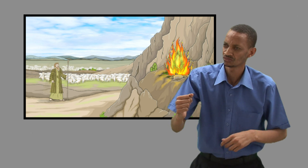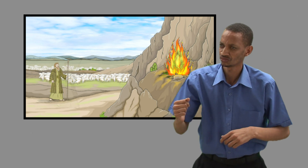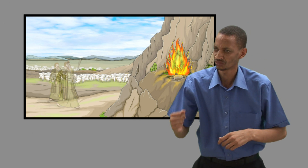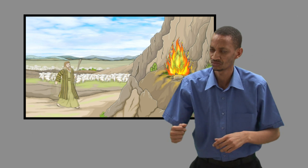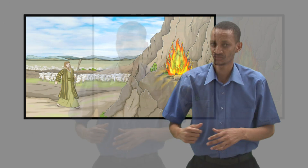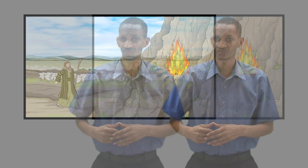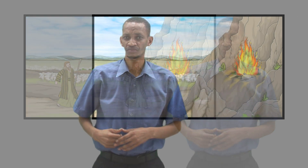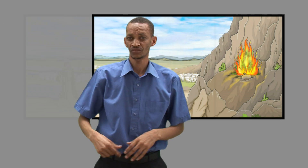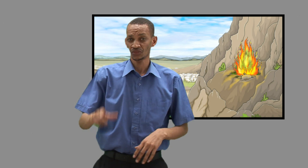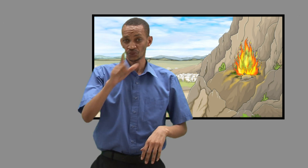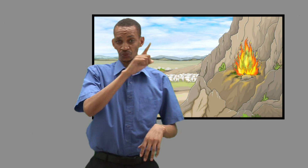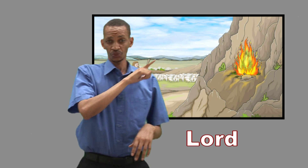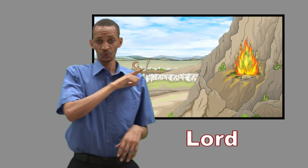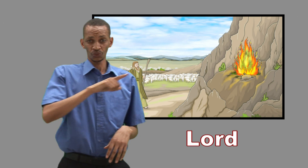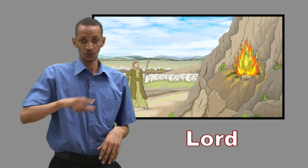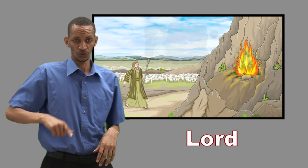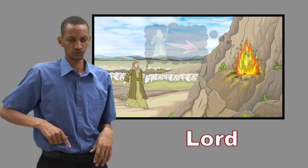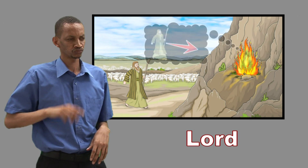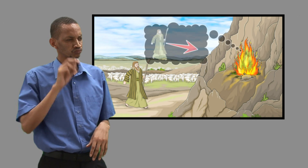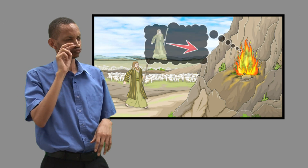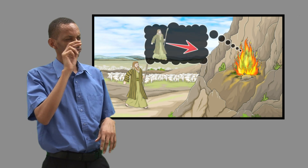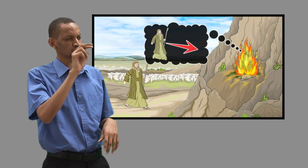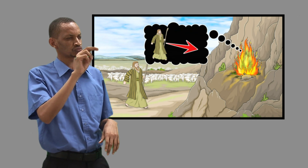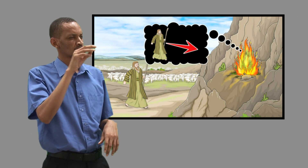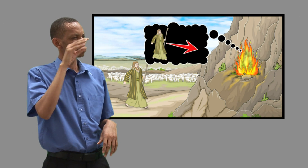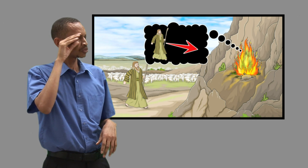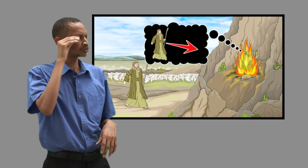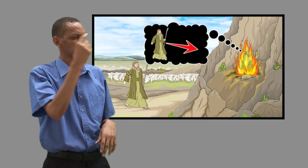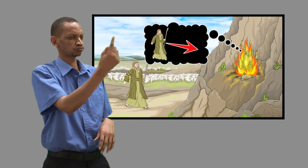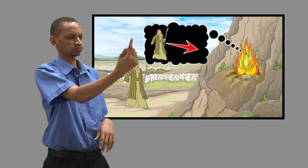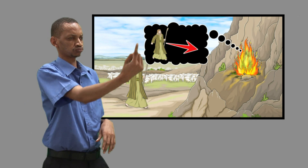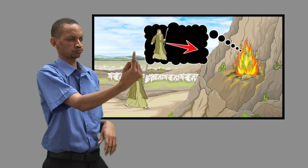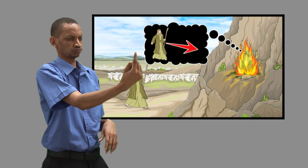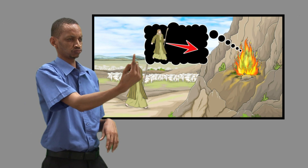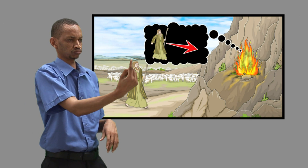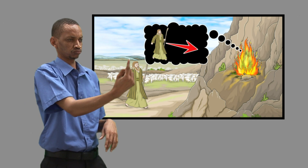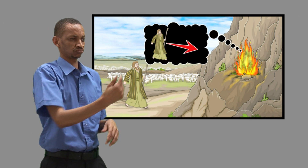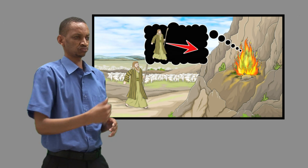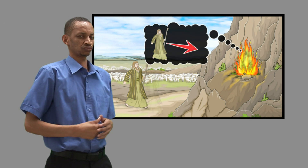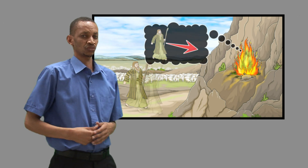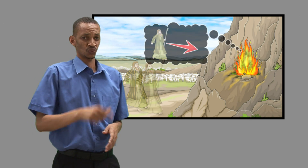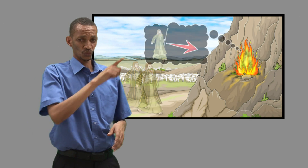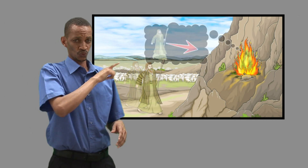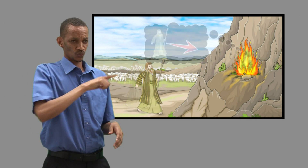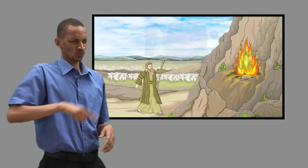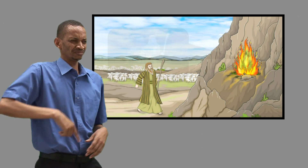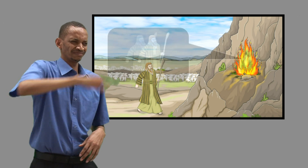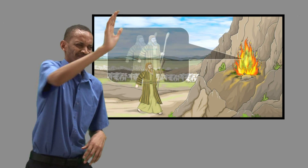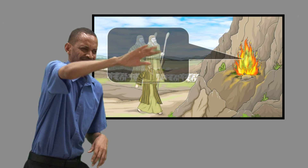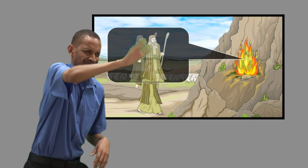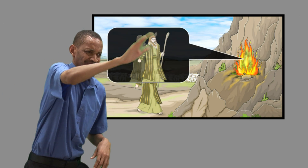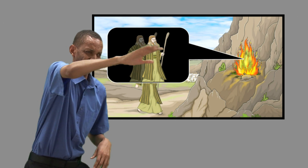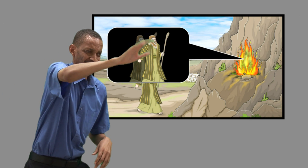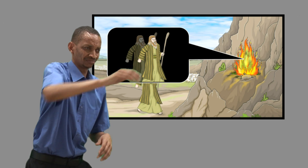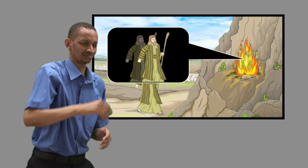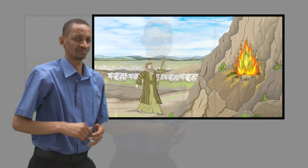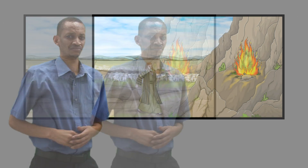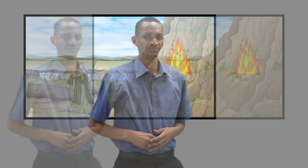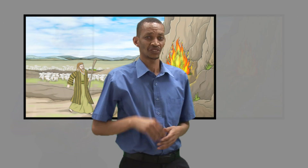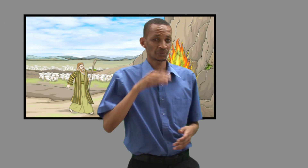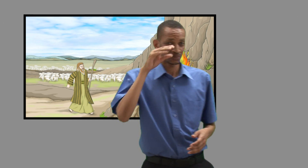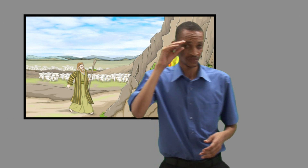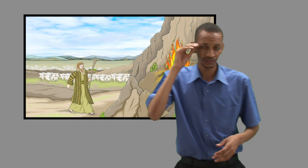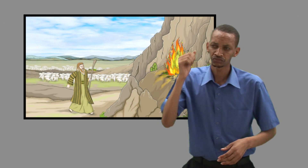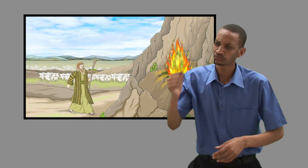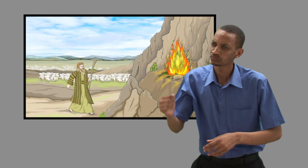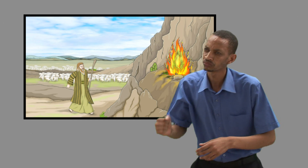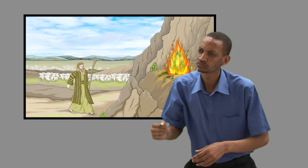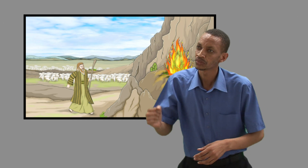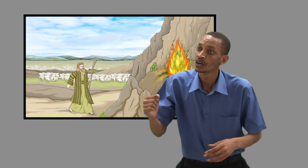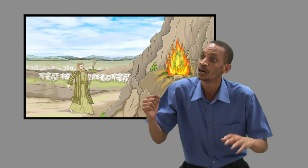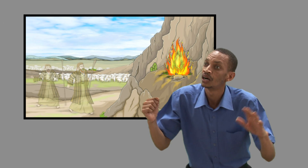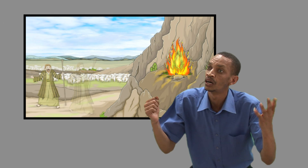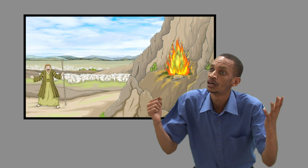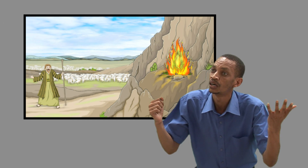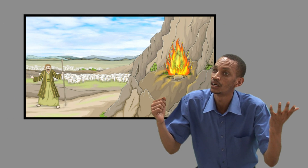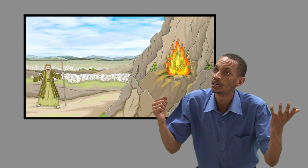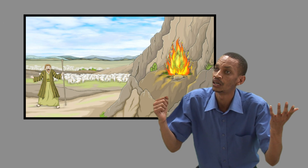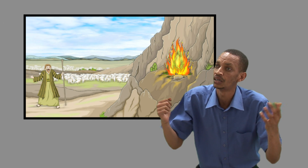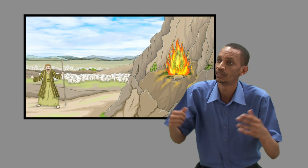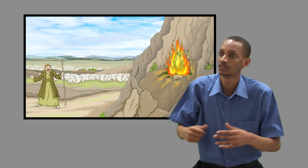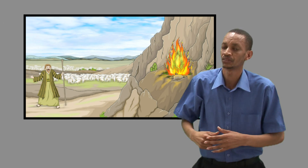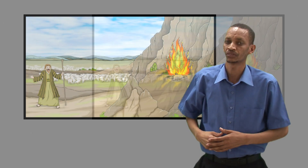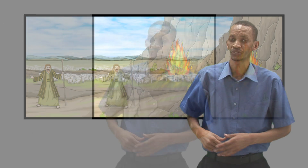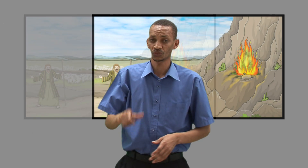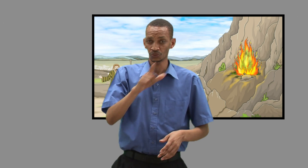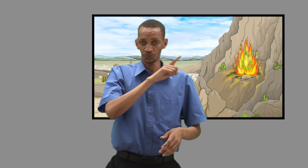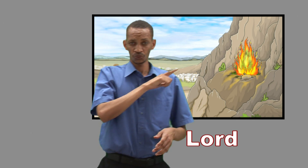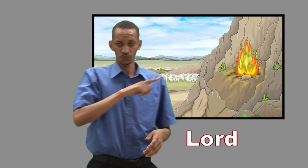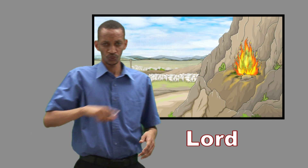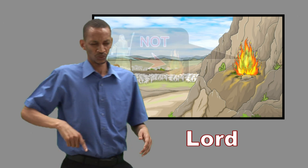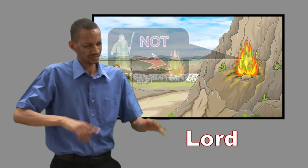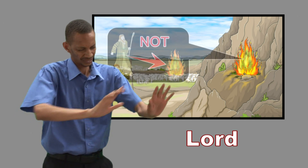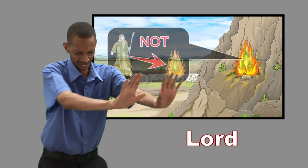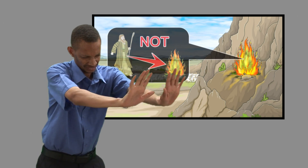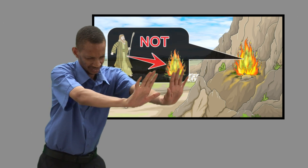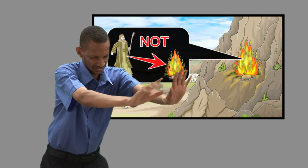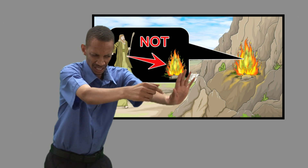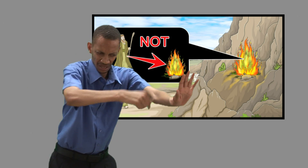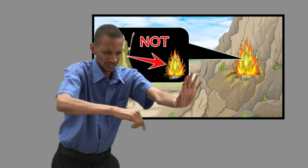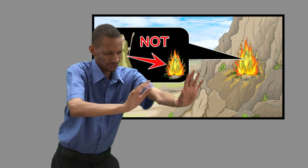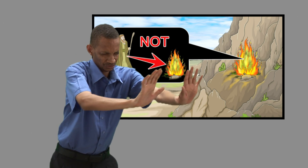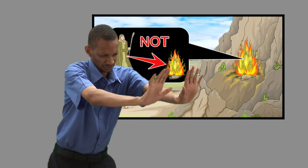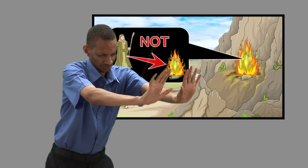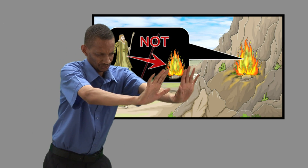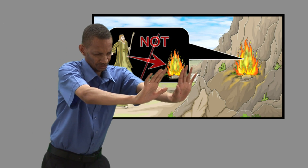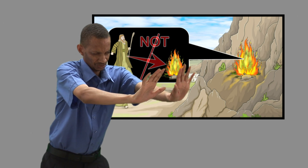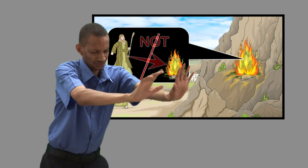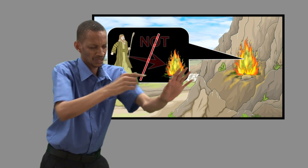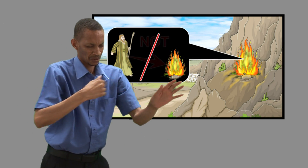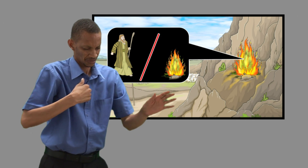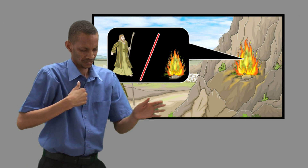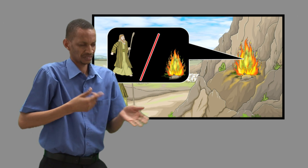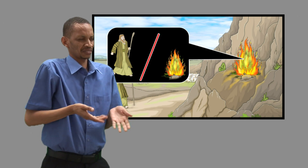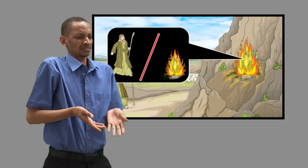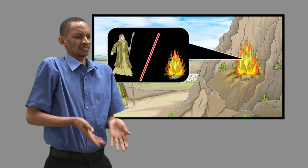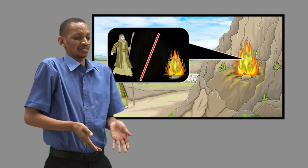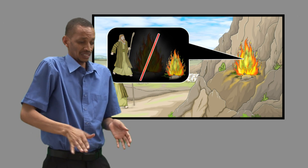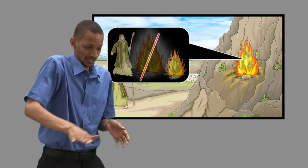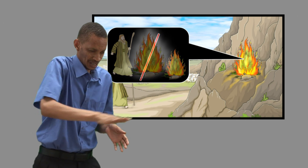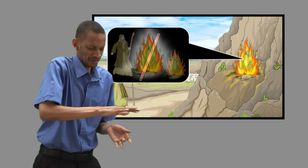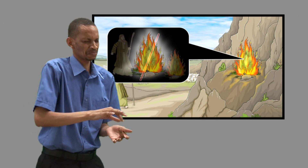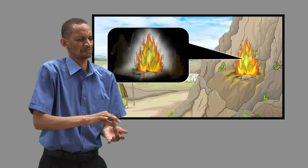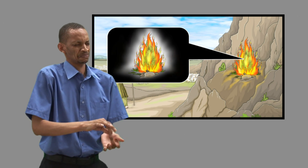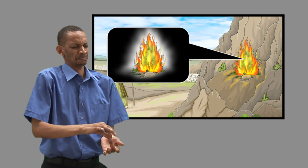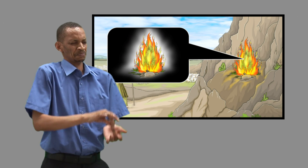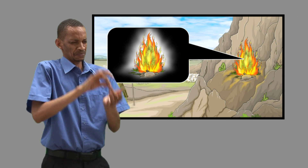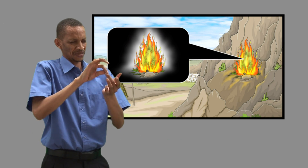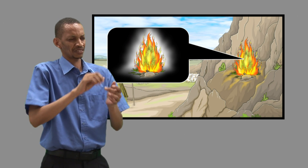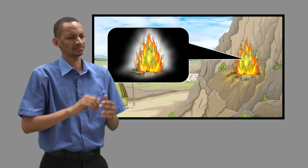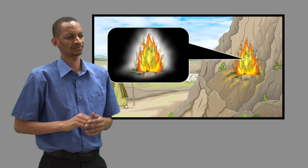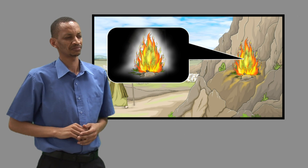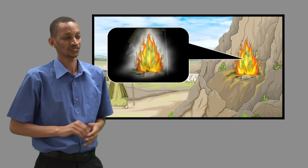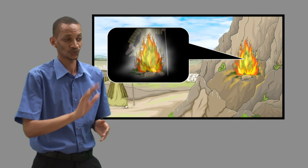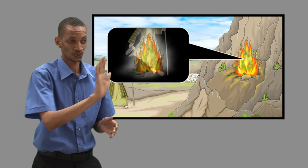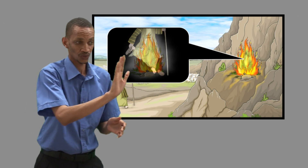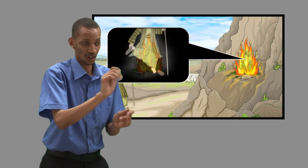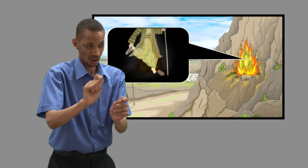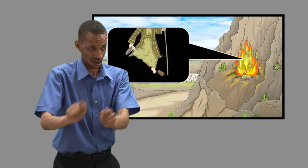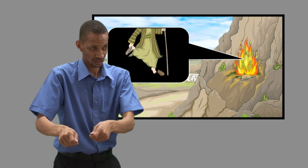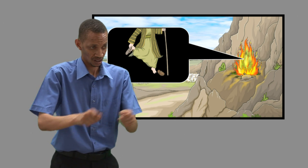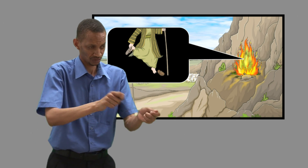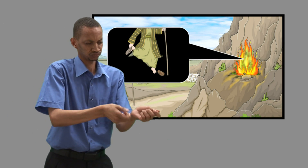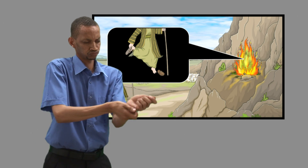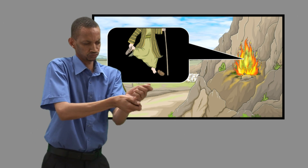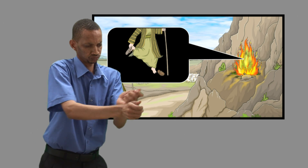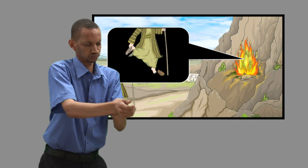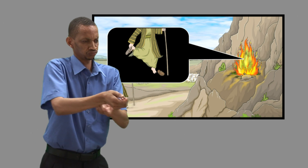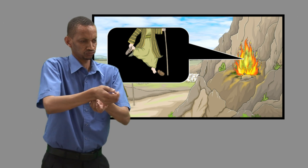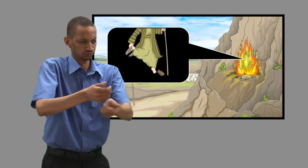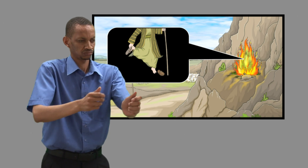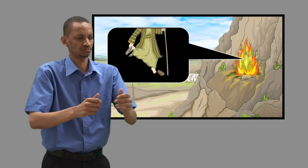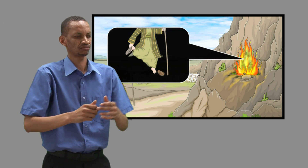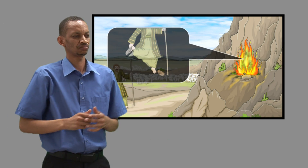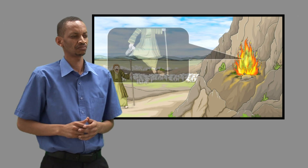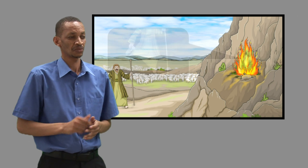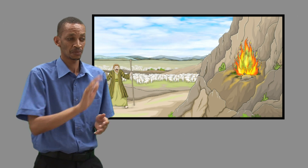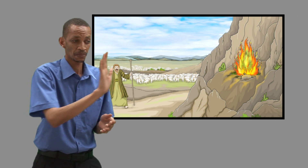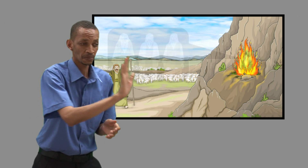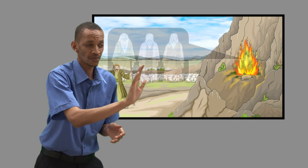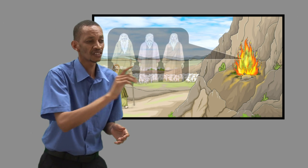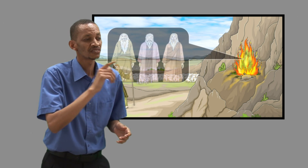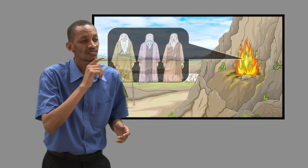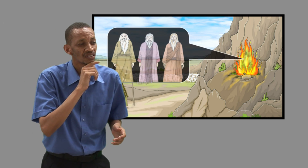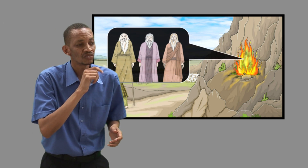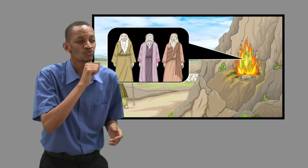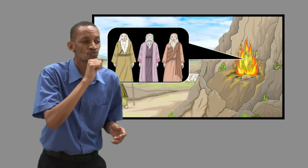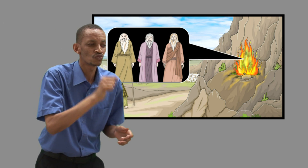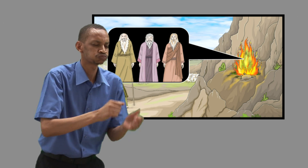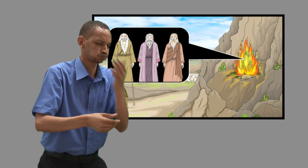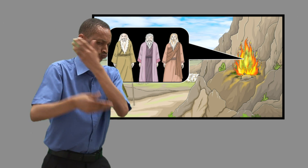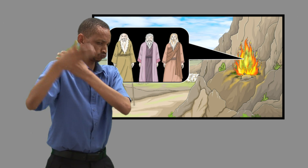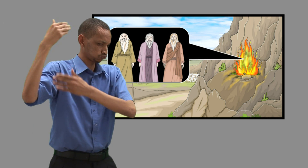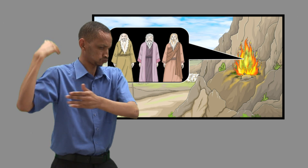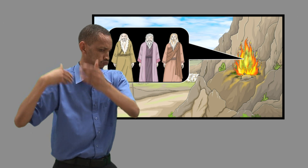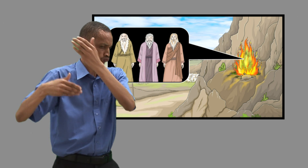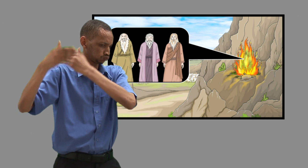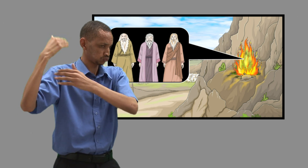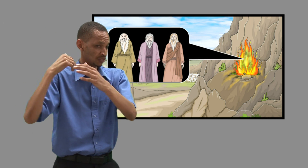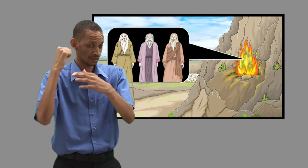So Moses thought, “I must go over and see this marvelous sight. Why is the bush not burning up?” When the LORD saw that he had gone over to look, God called out to him from within the bush, “Moses, Moses!” “Here I am,” he answered. “Do not come any closer,” God said. “Take off your sandals, for the place where you are standing is holy ground.”